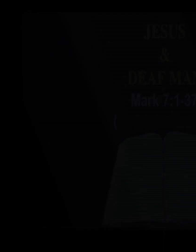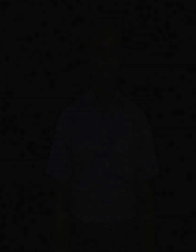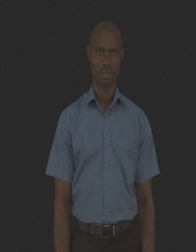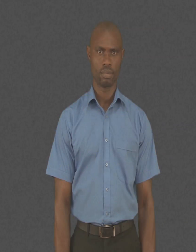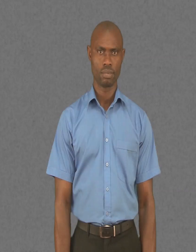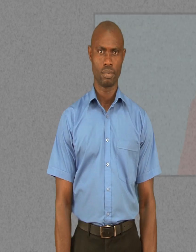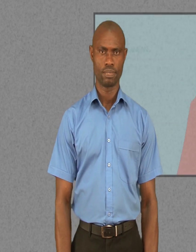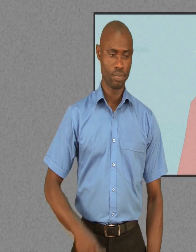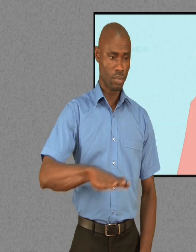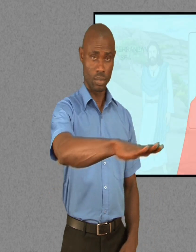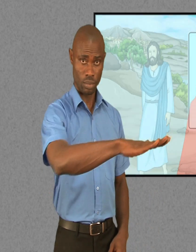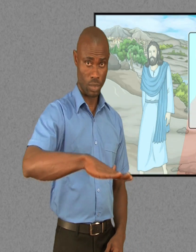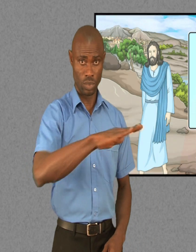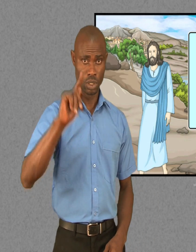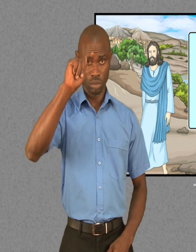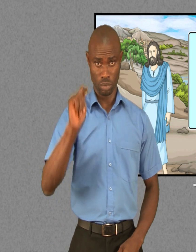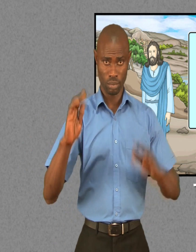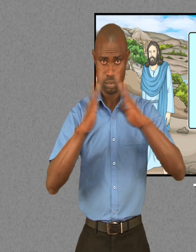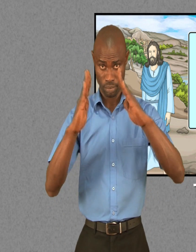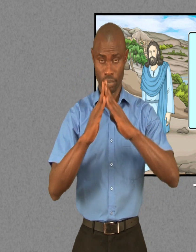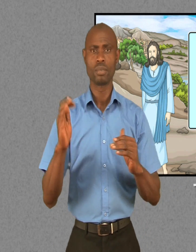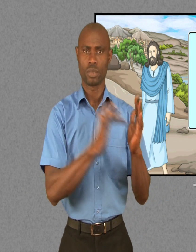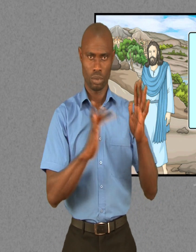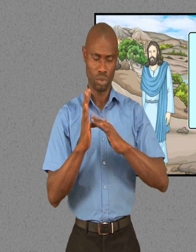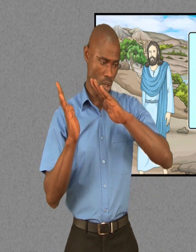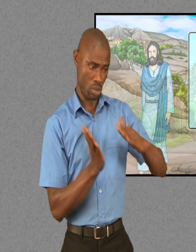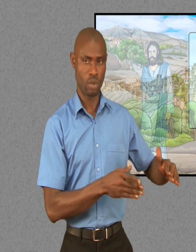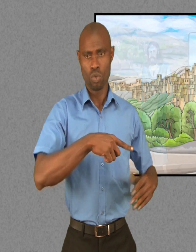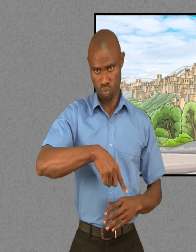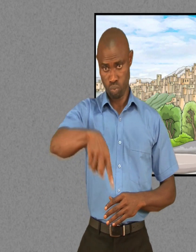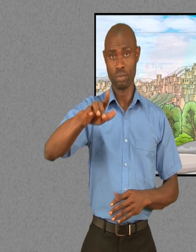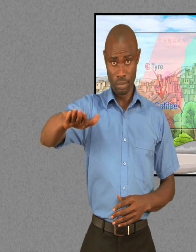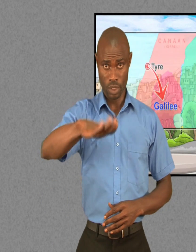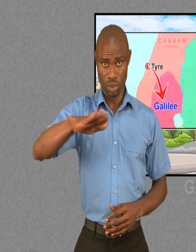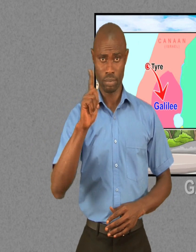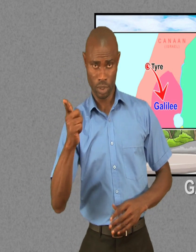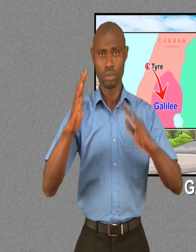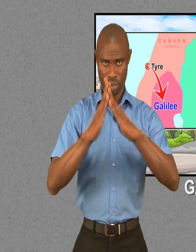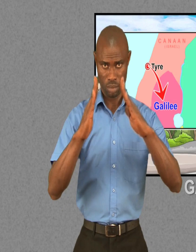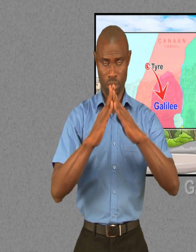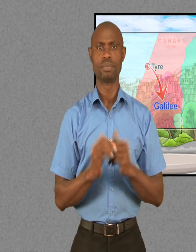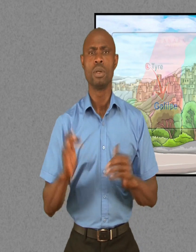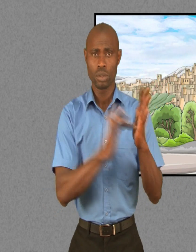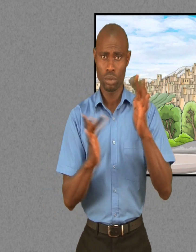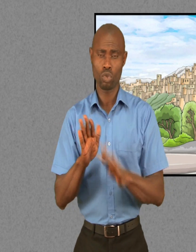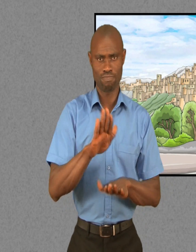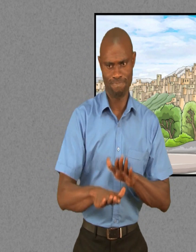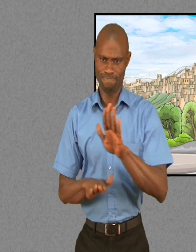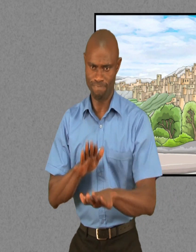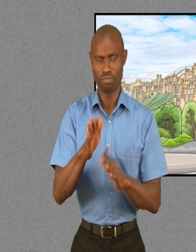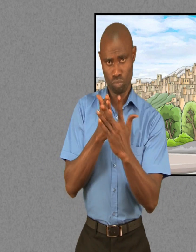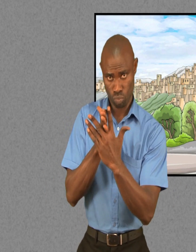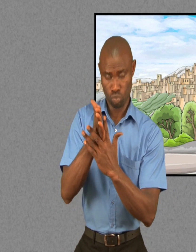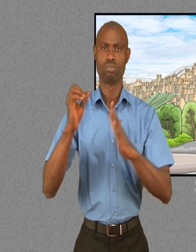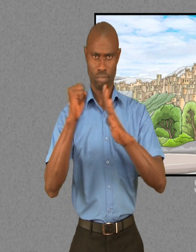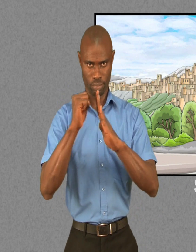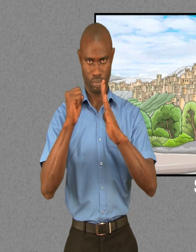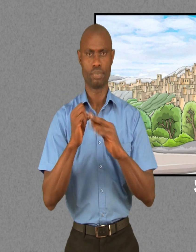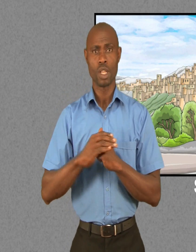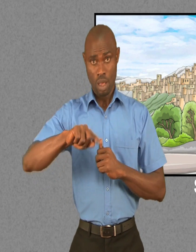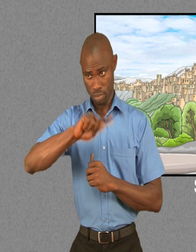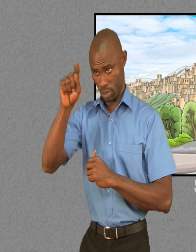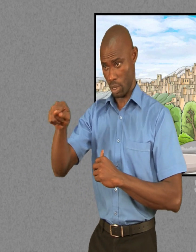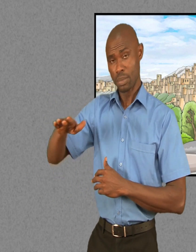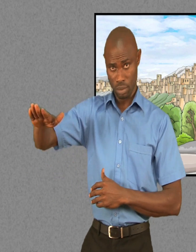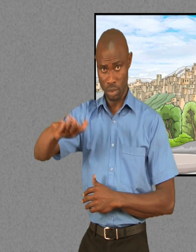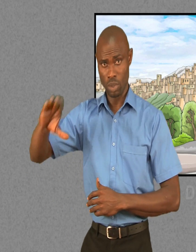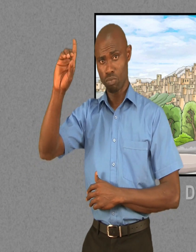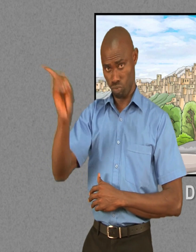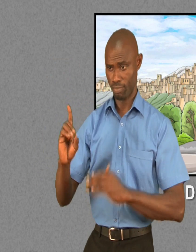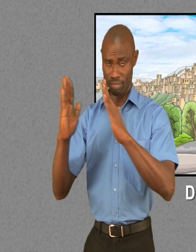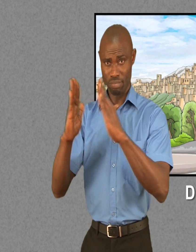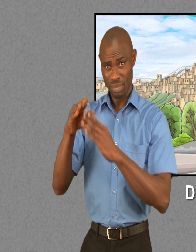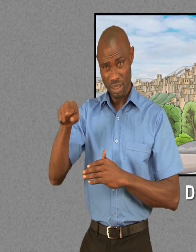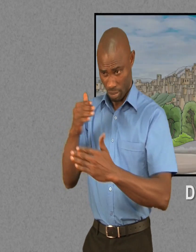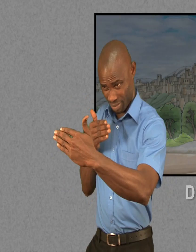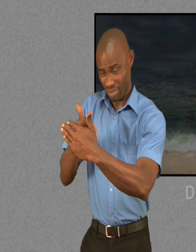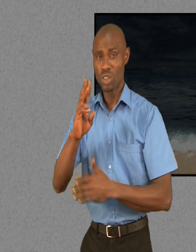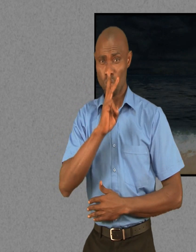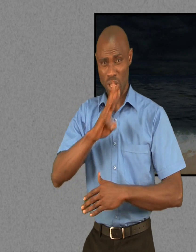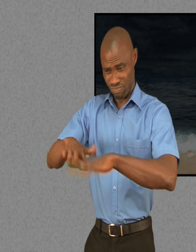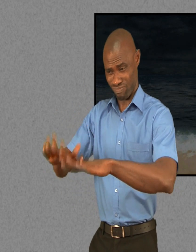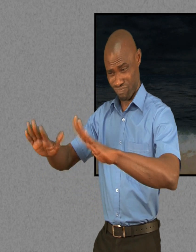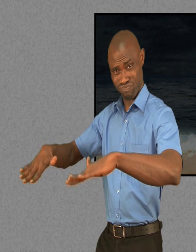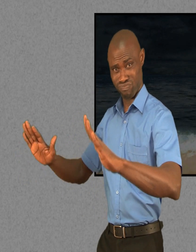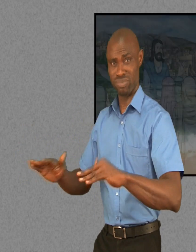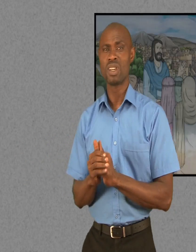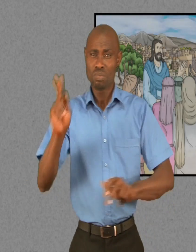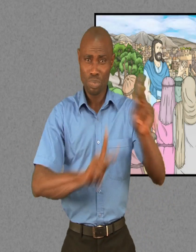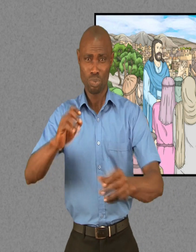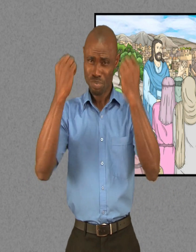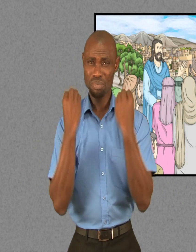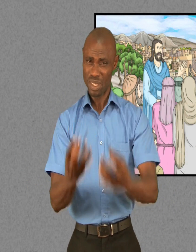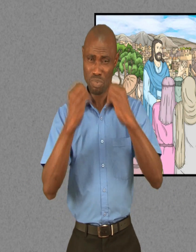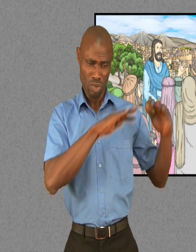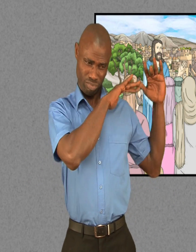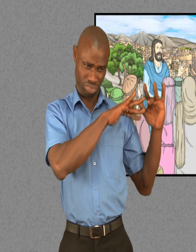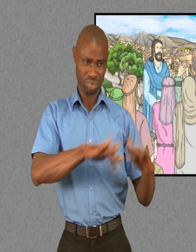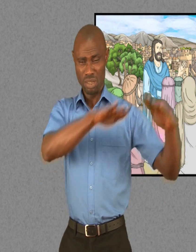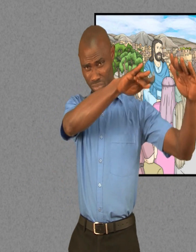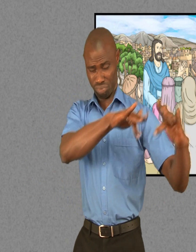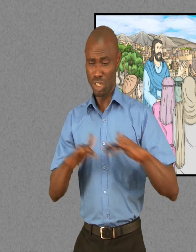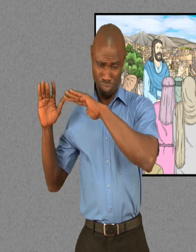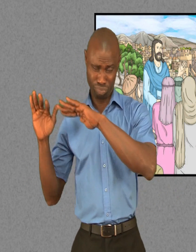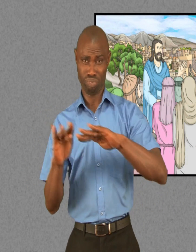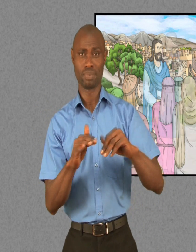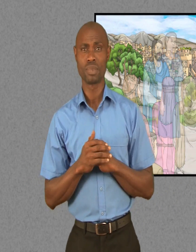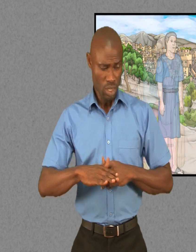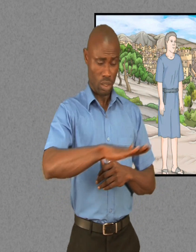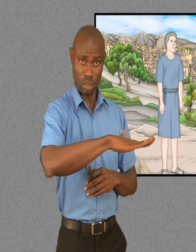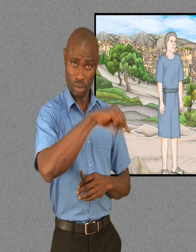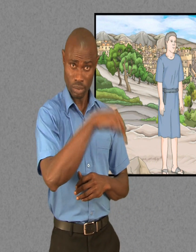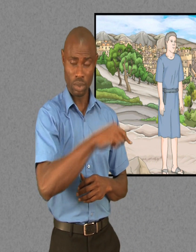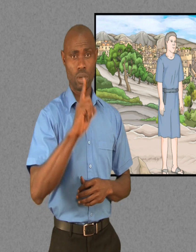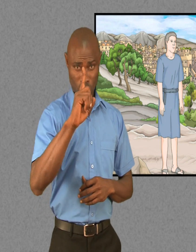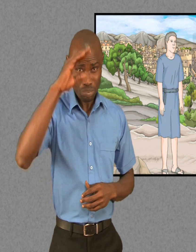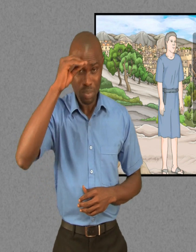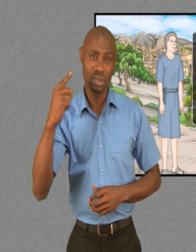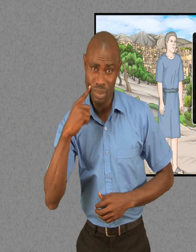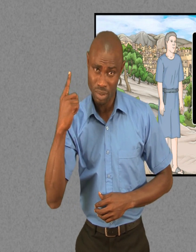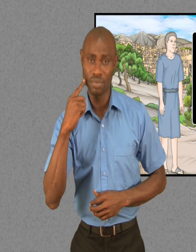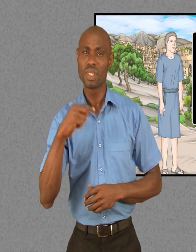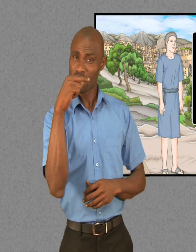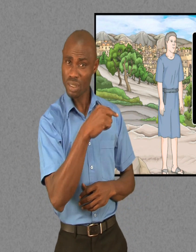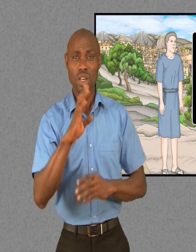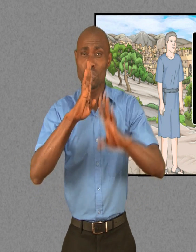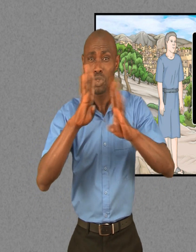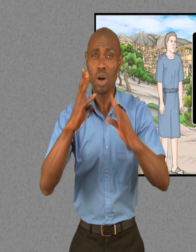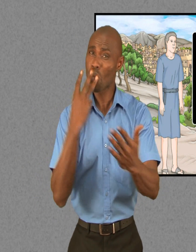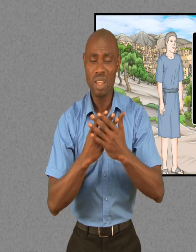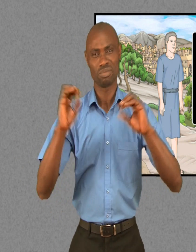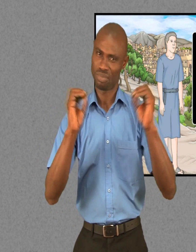Then Jesus left the region of Tyre and went through Sidon to the Sea of Galilee and into the region of the Decapolis.